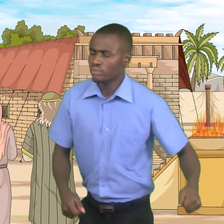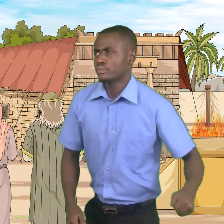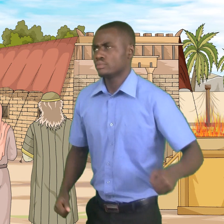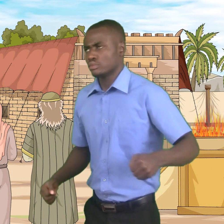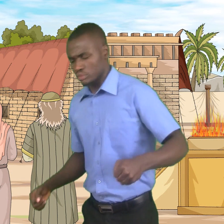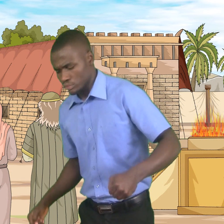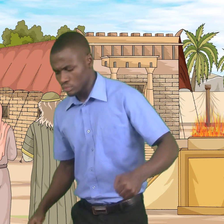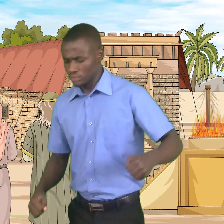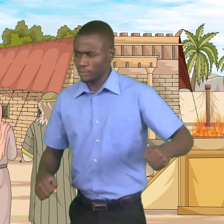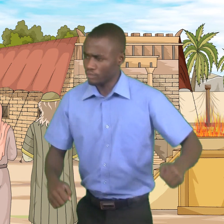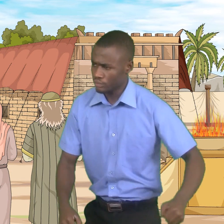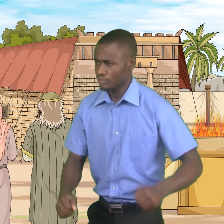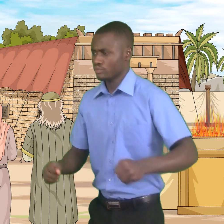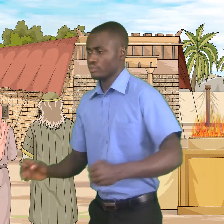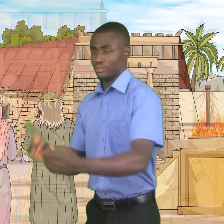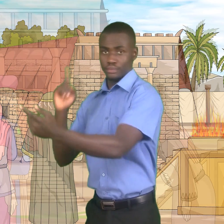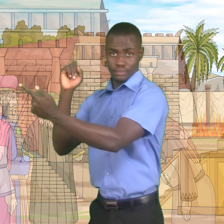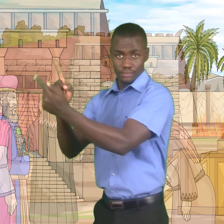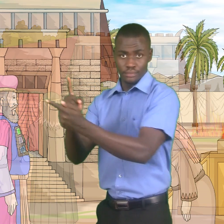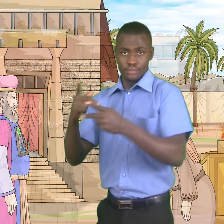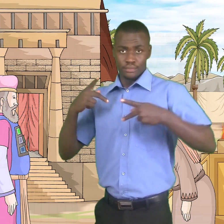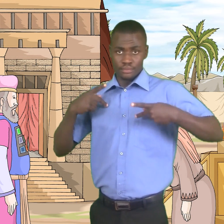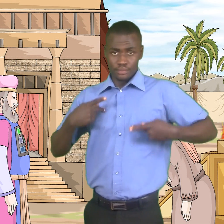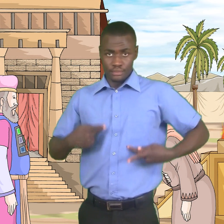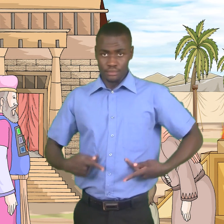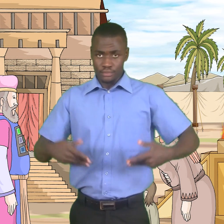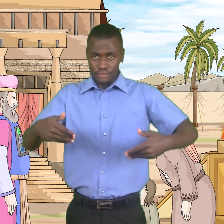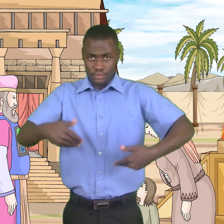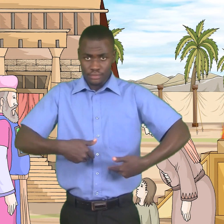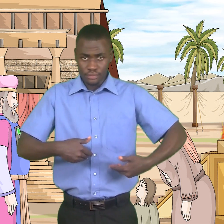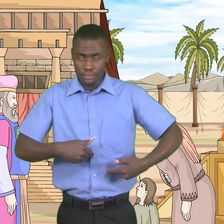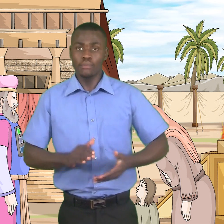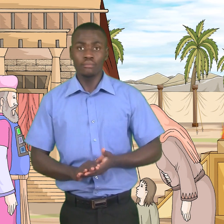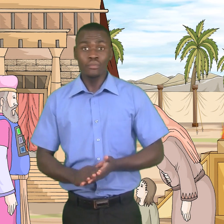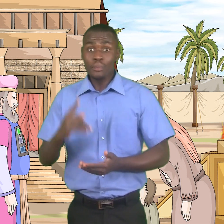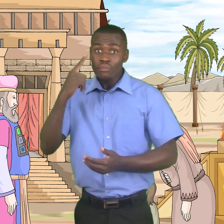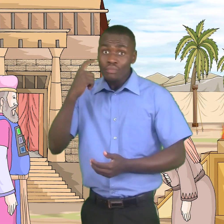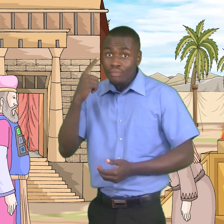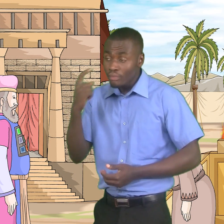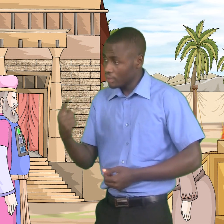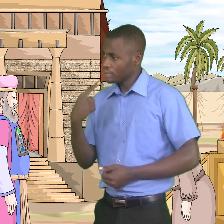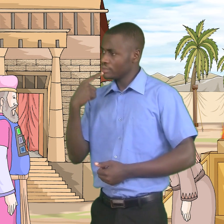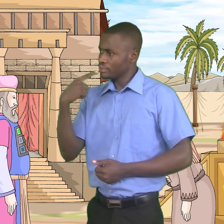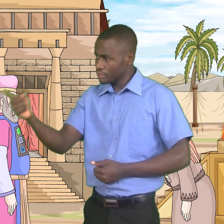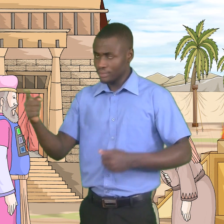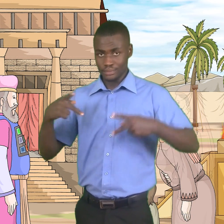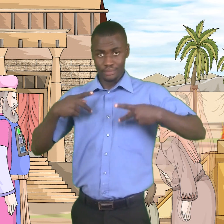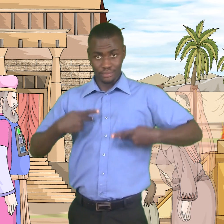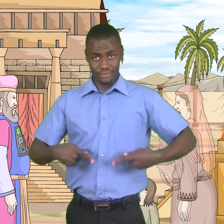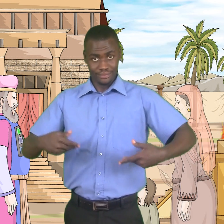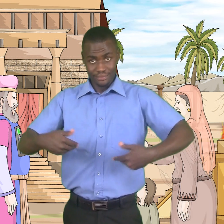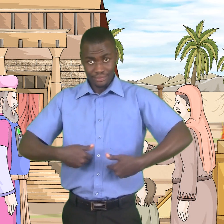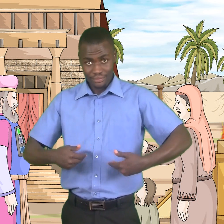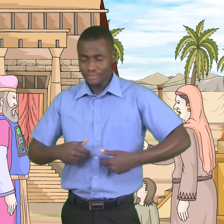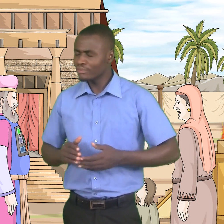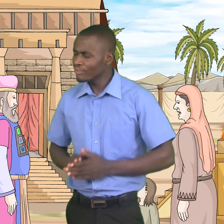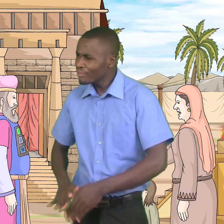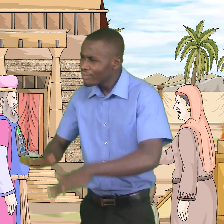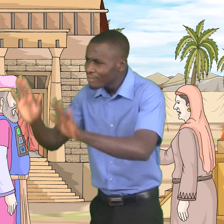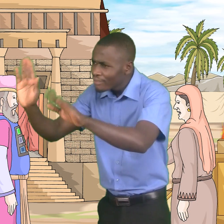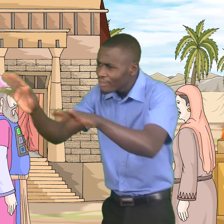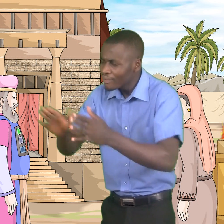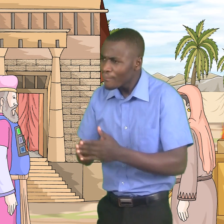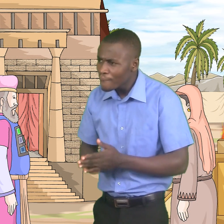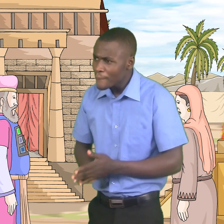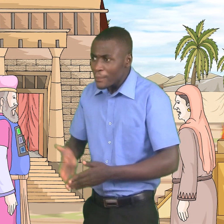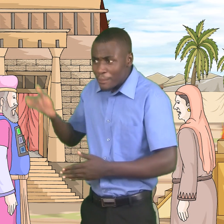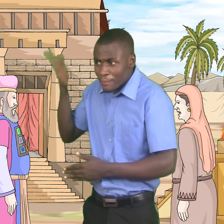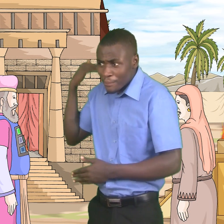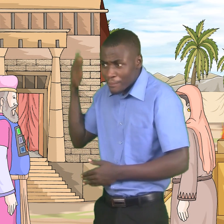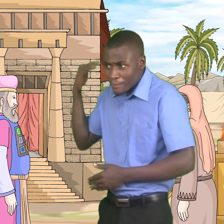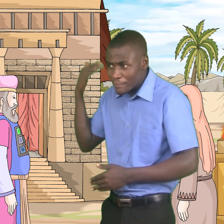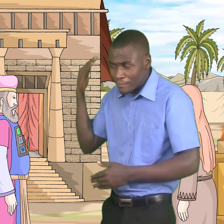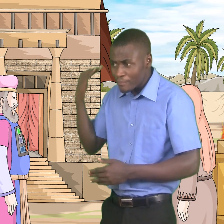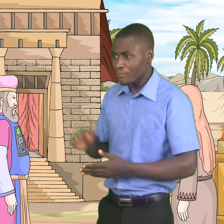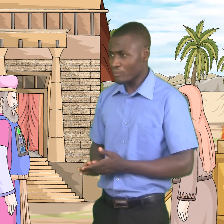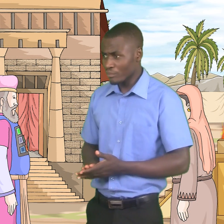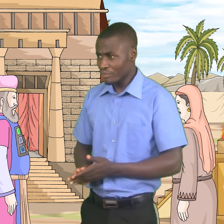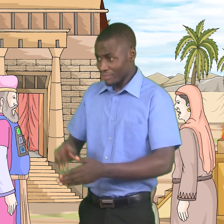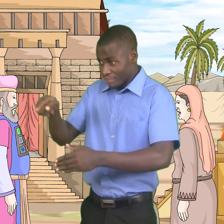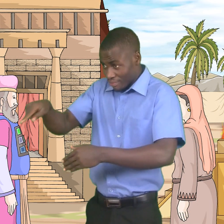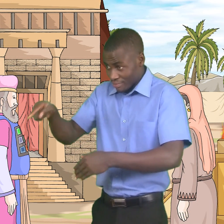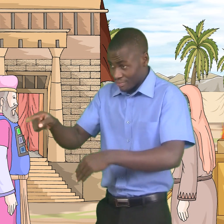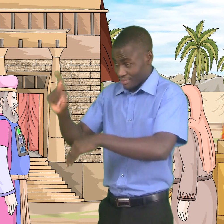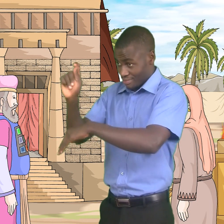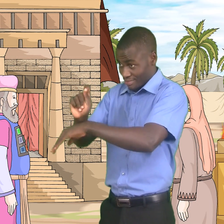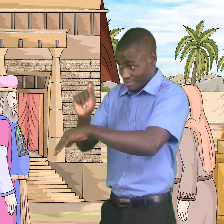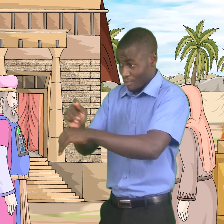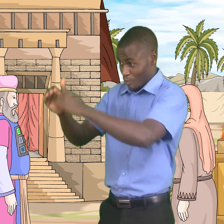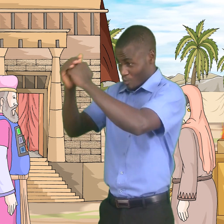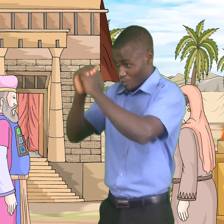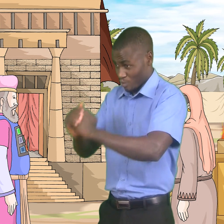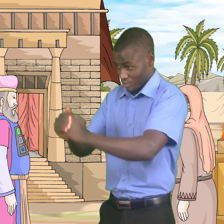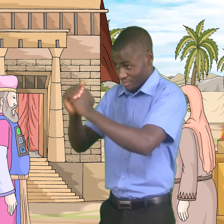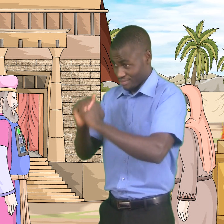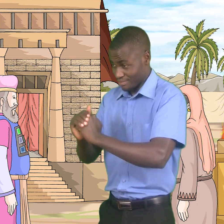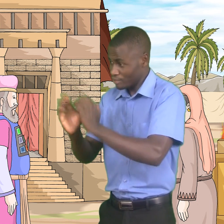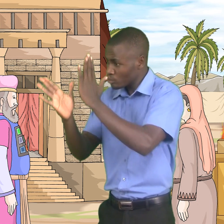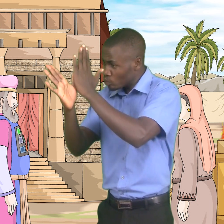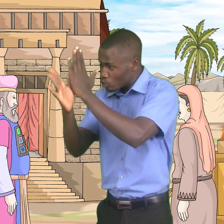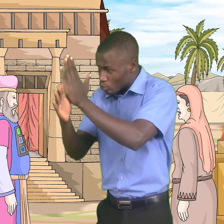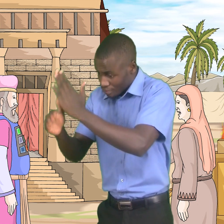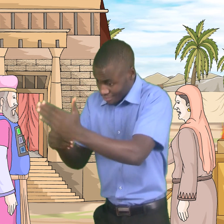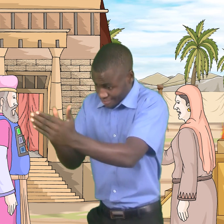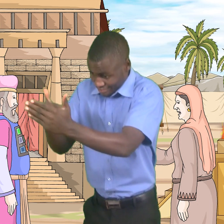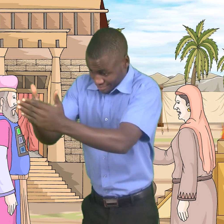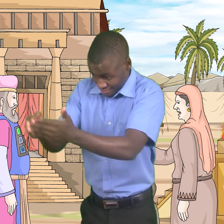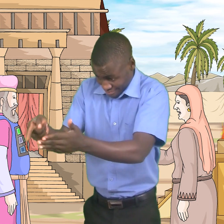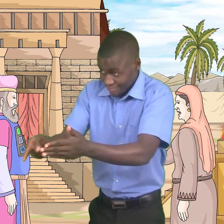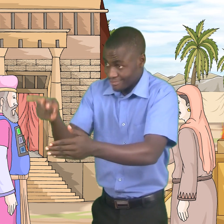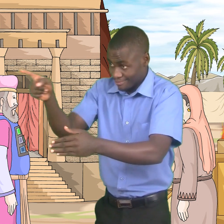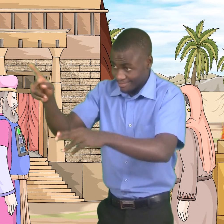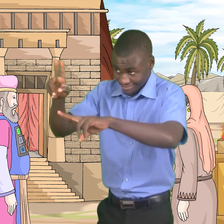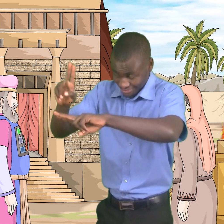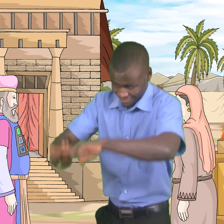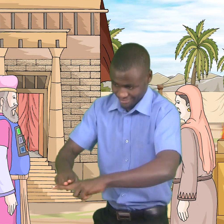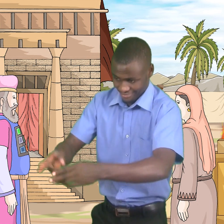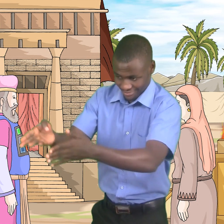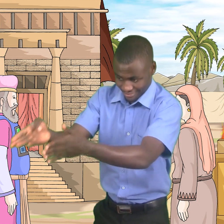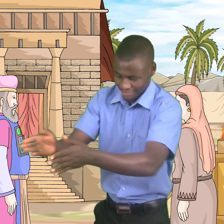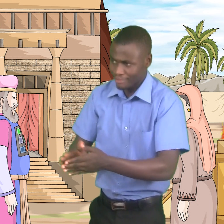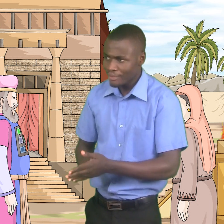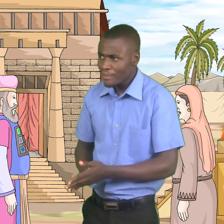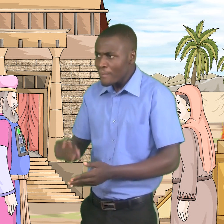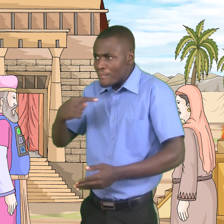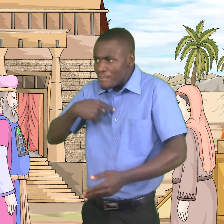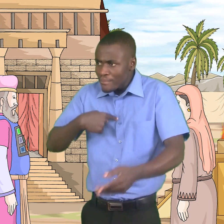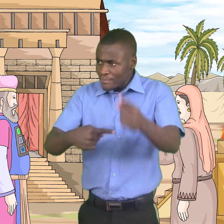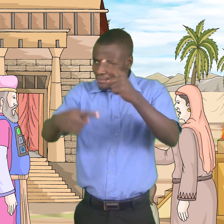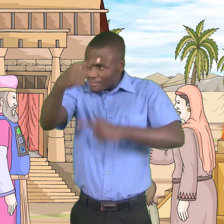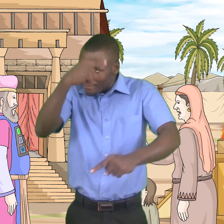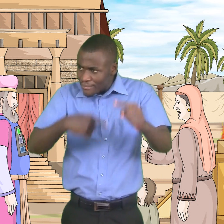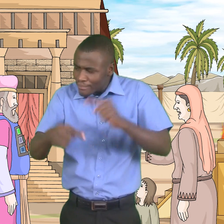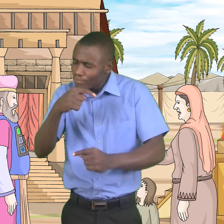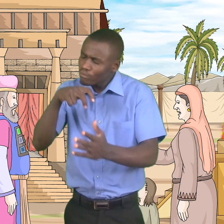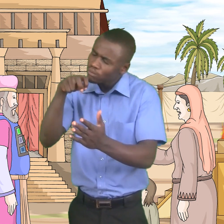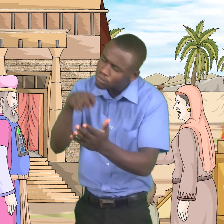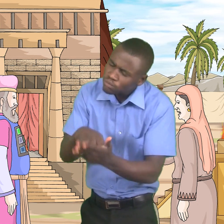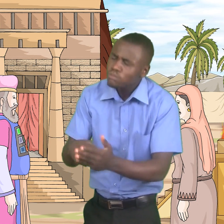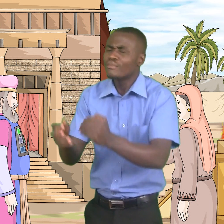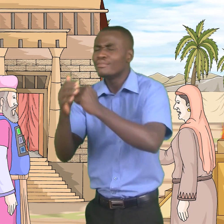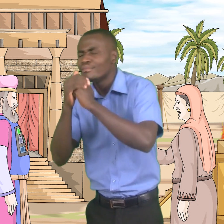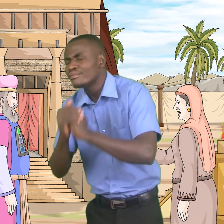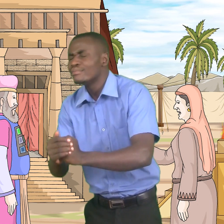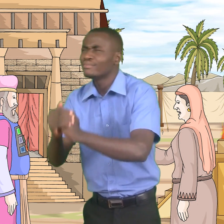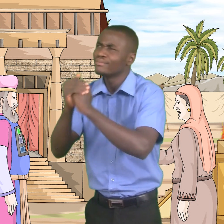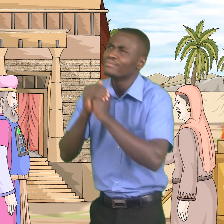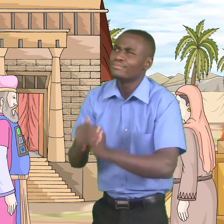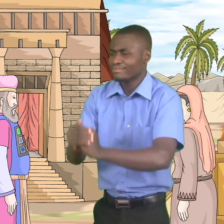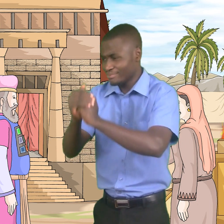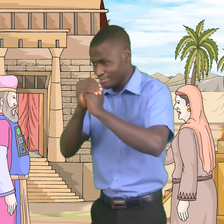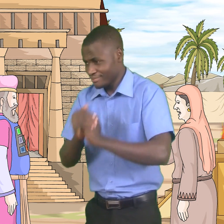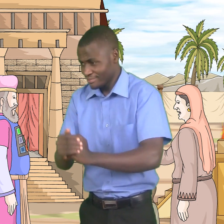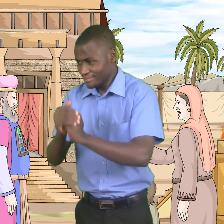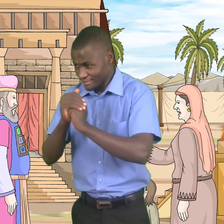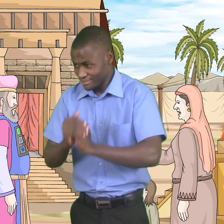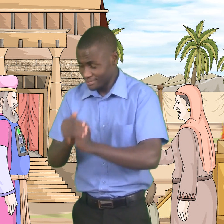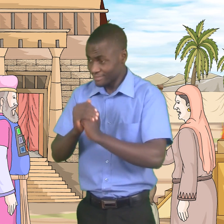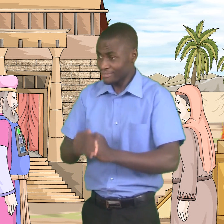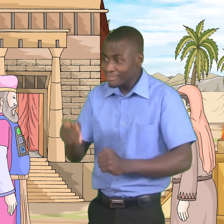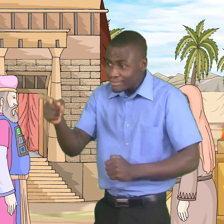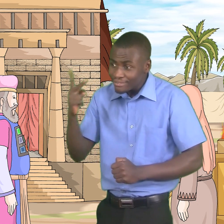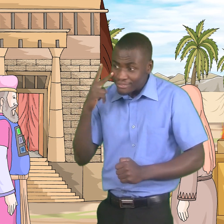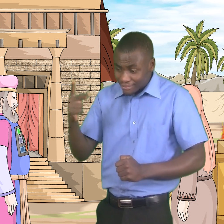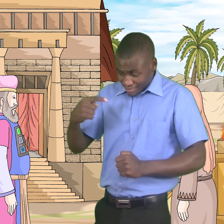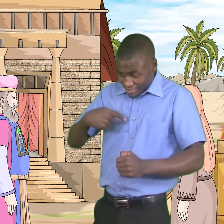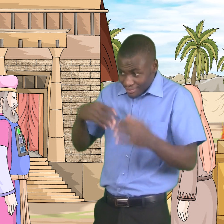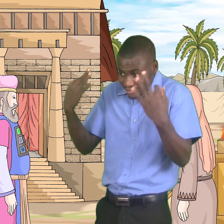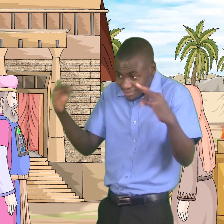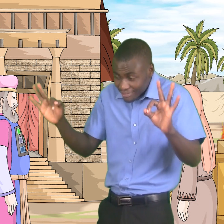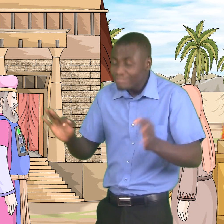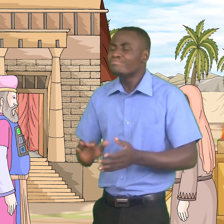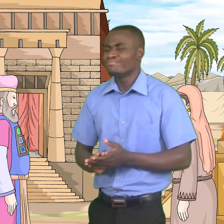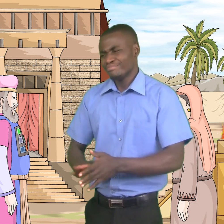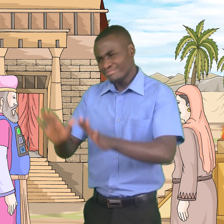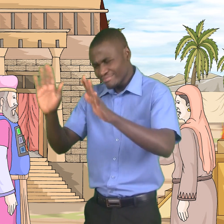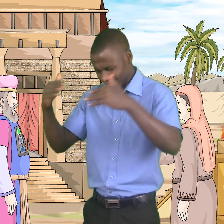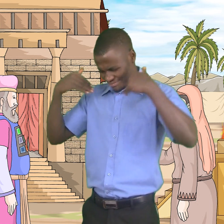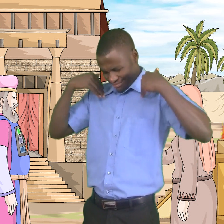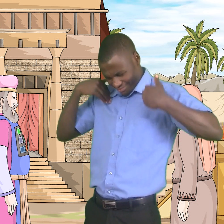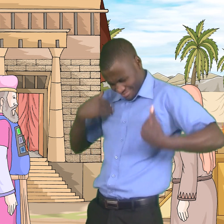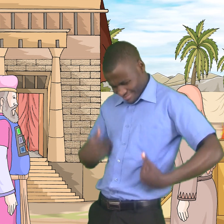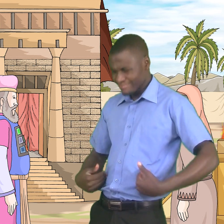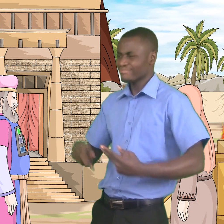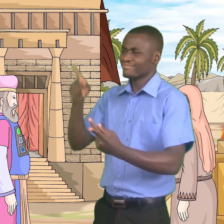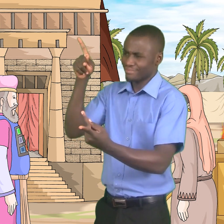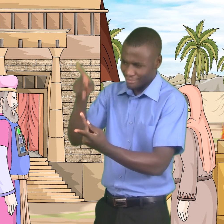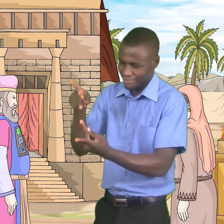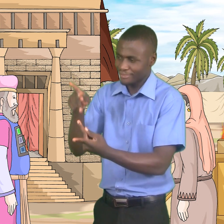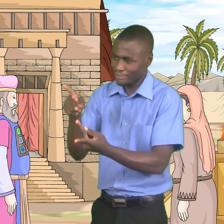“Please, my lord,” said Hannah, “as surely as you live, my lord, I am the woman who stood here beside you praying to the LORD.